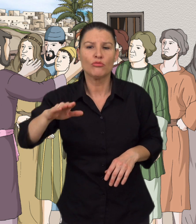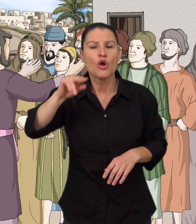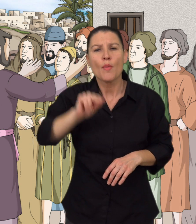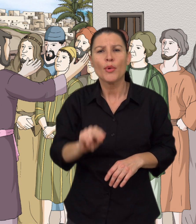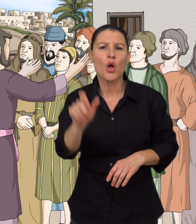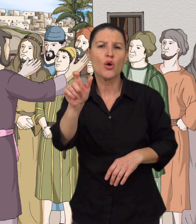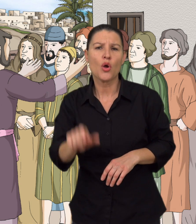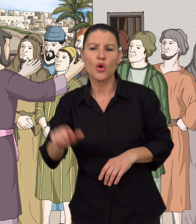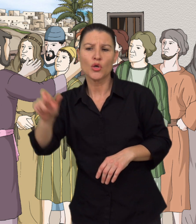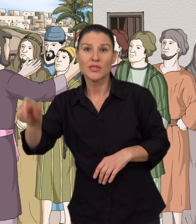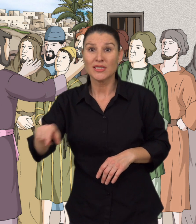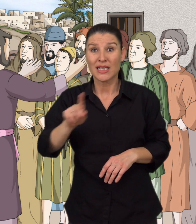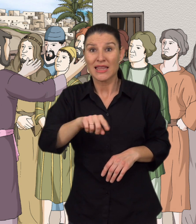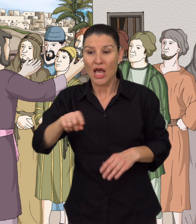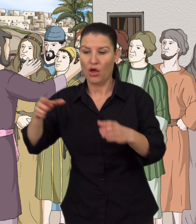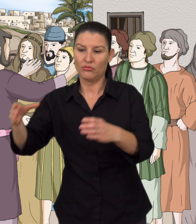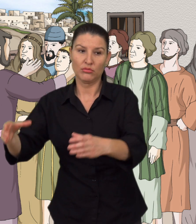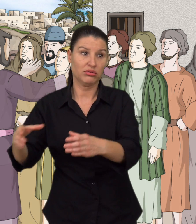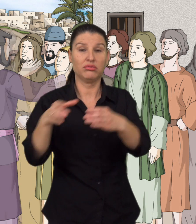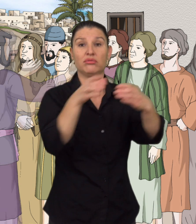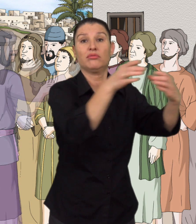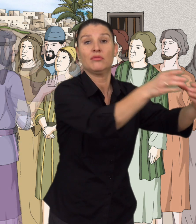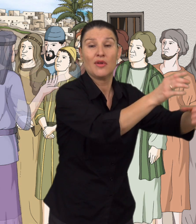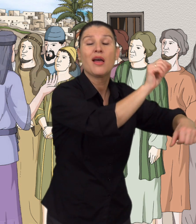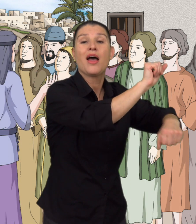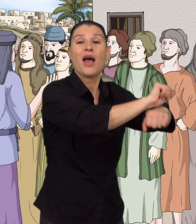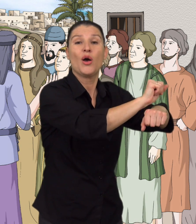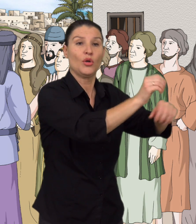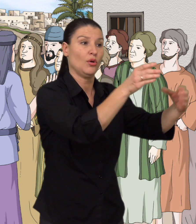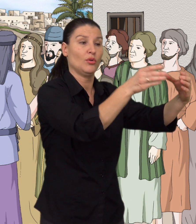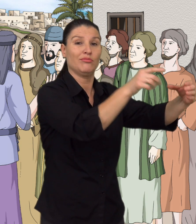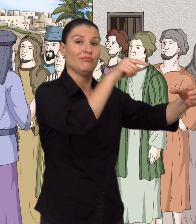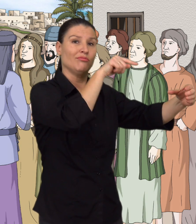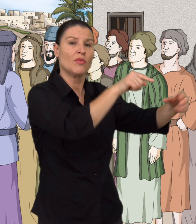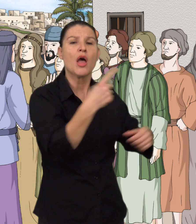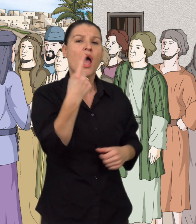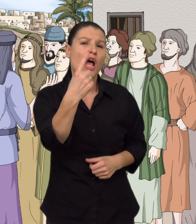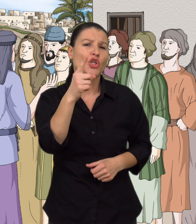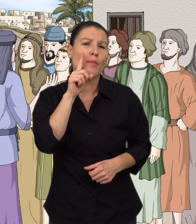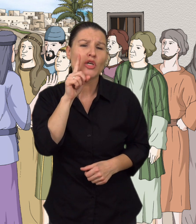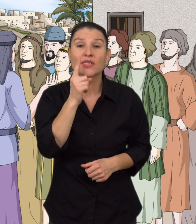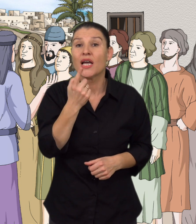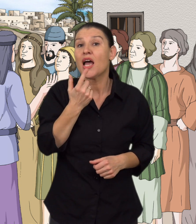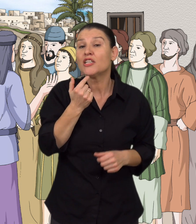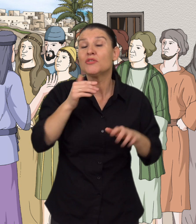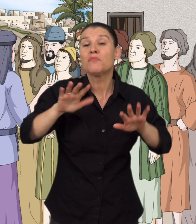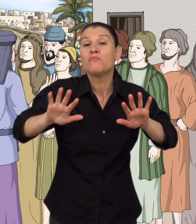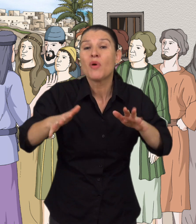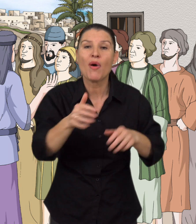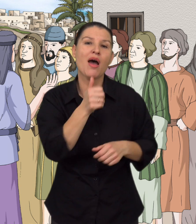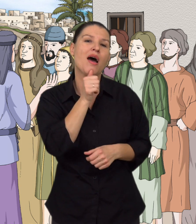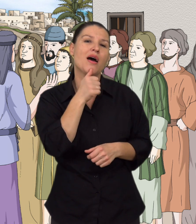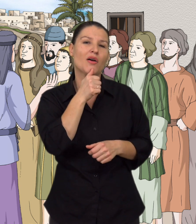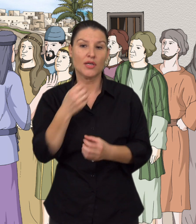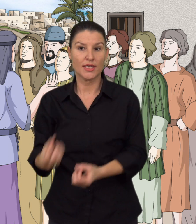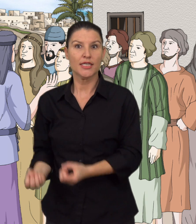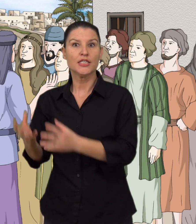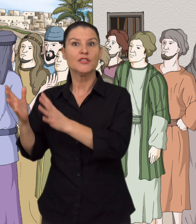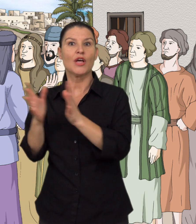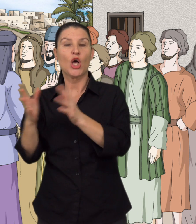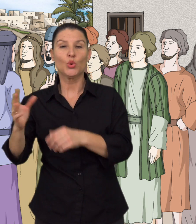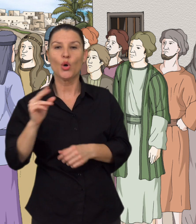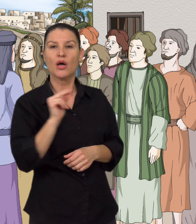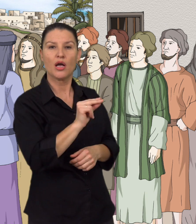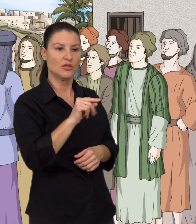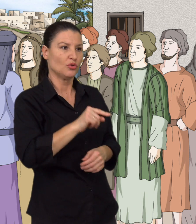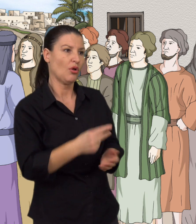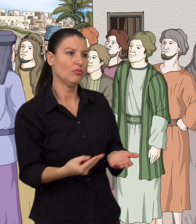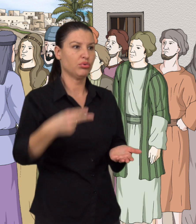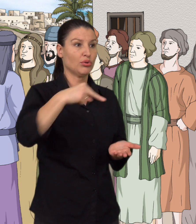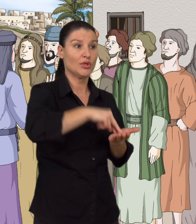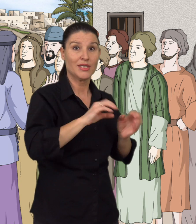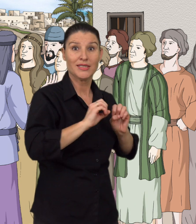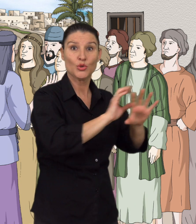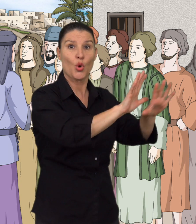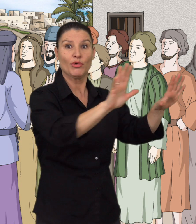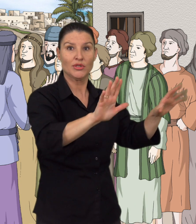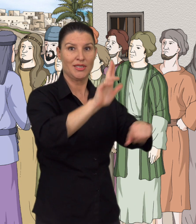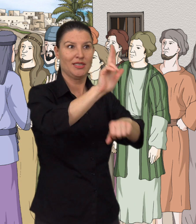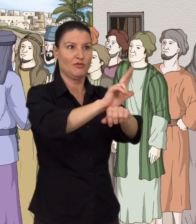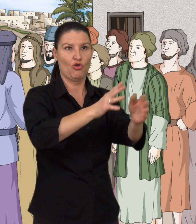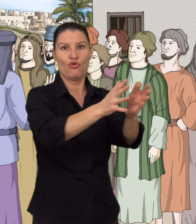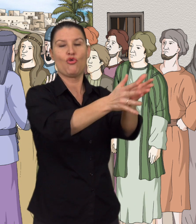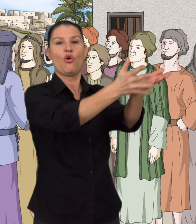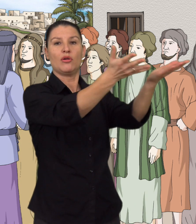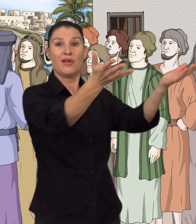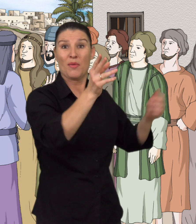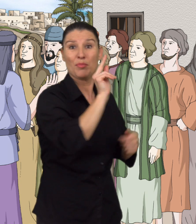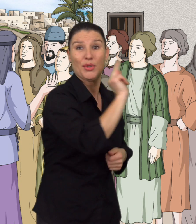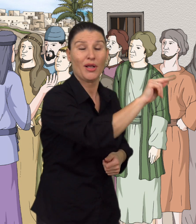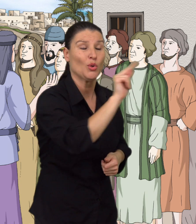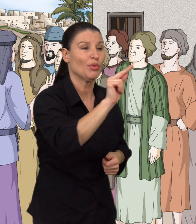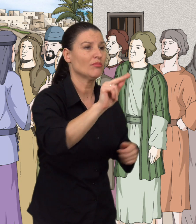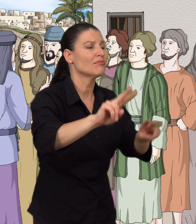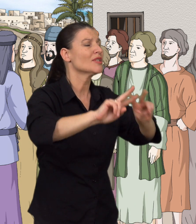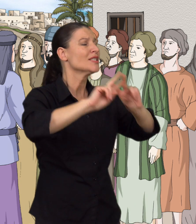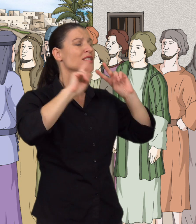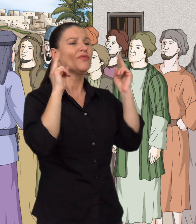In those days some prophets came down from Jerusalem to Antioch.